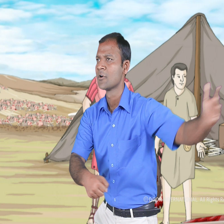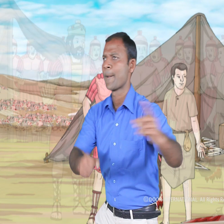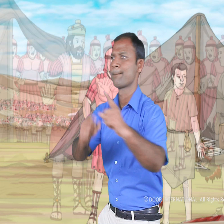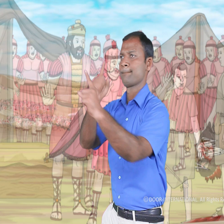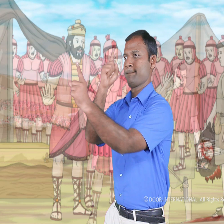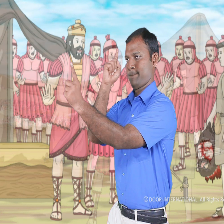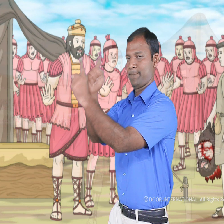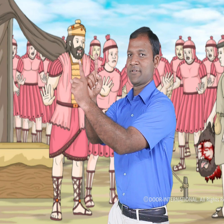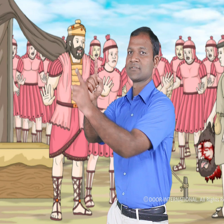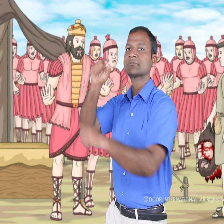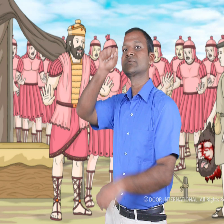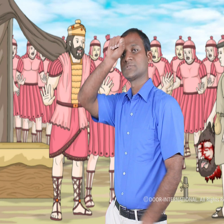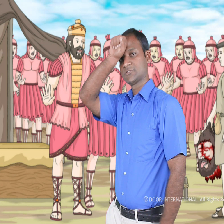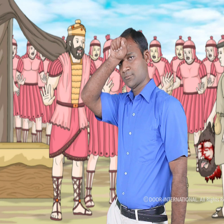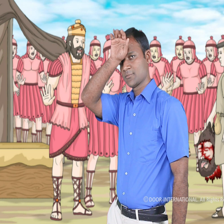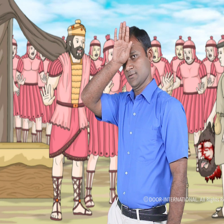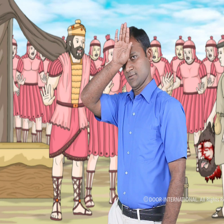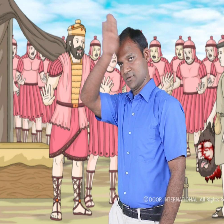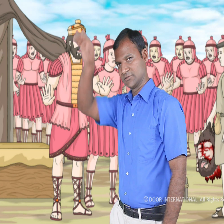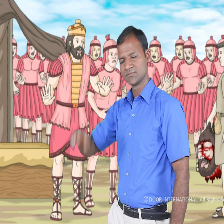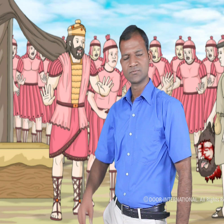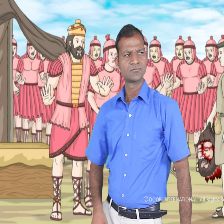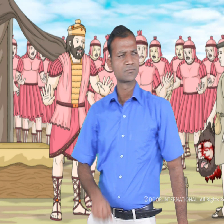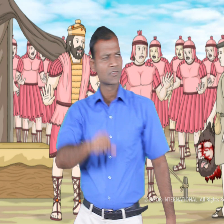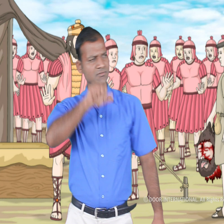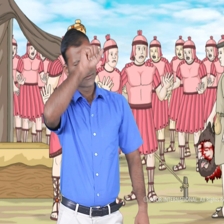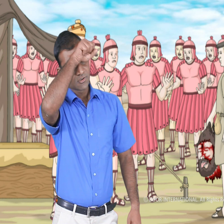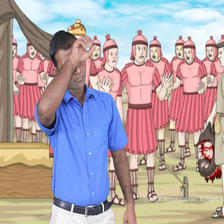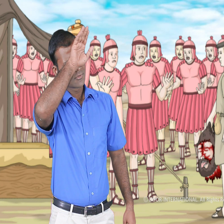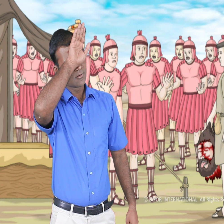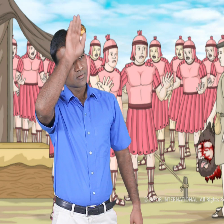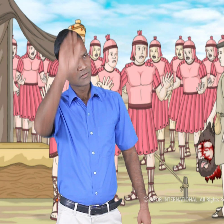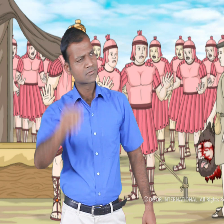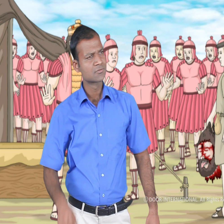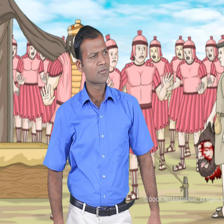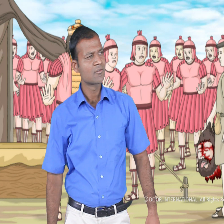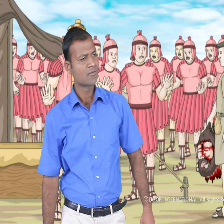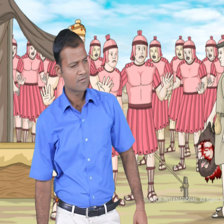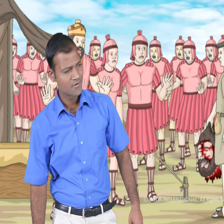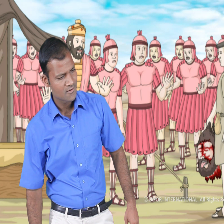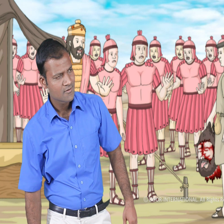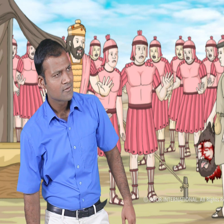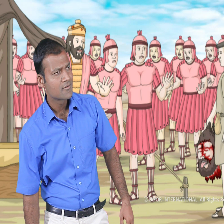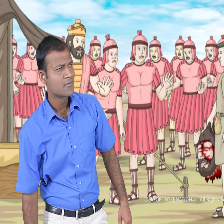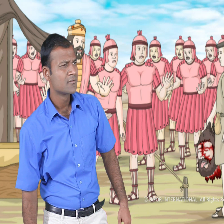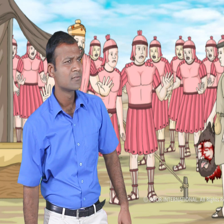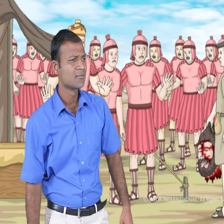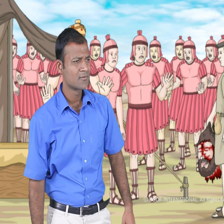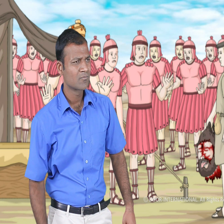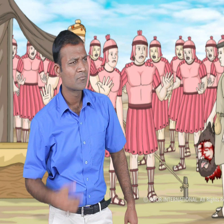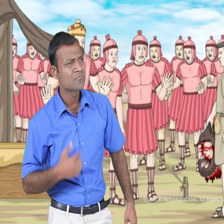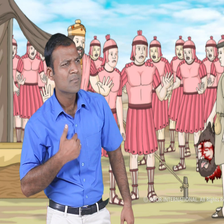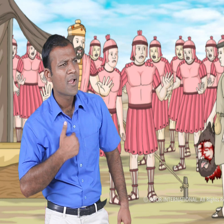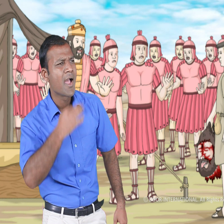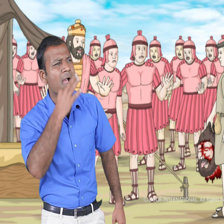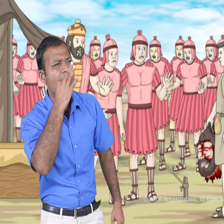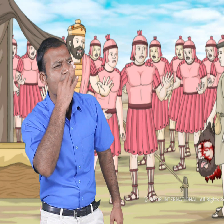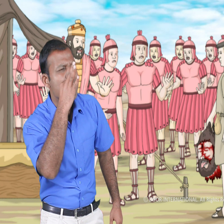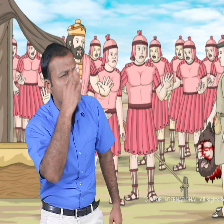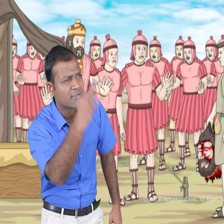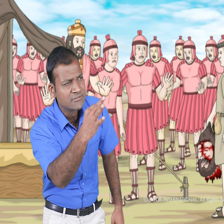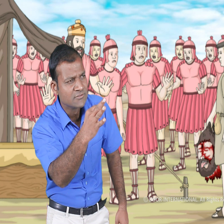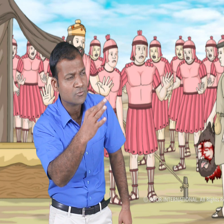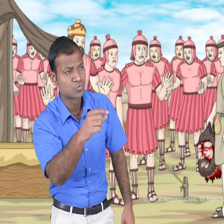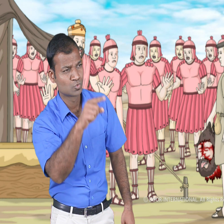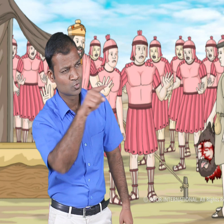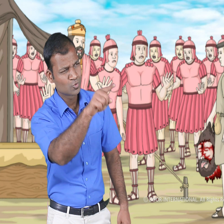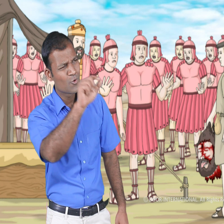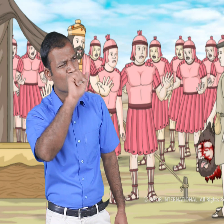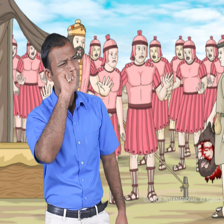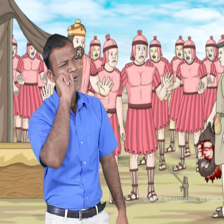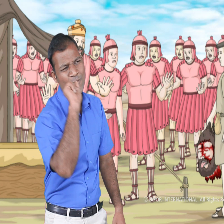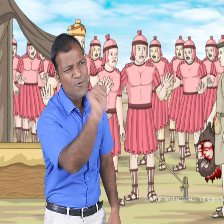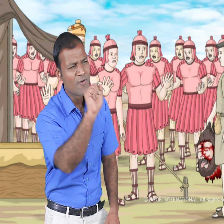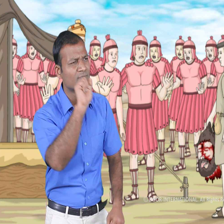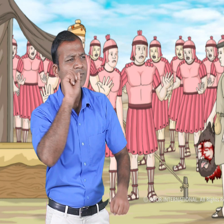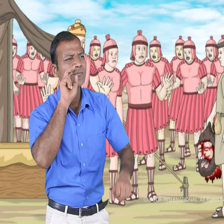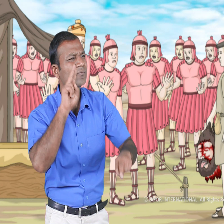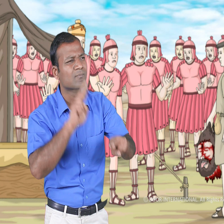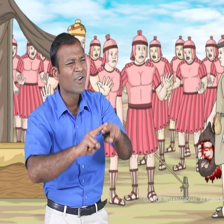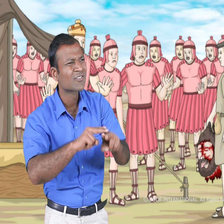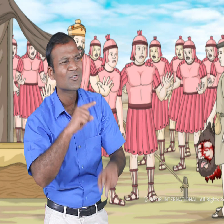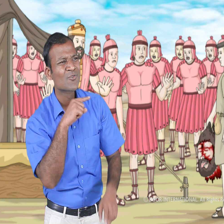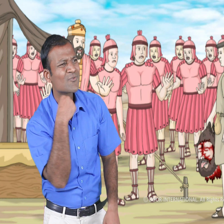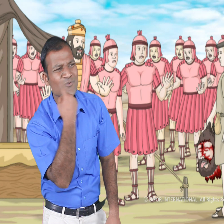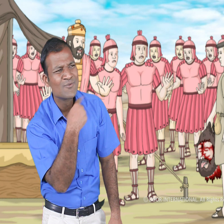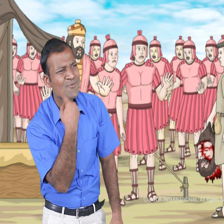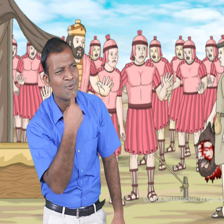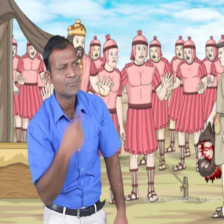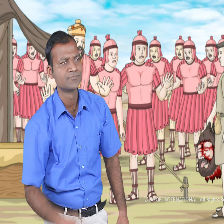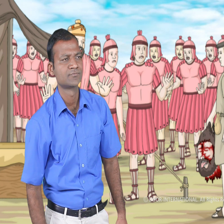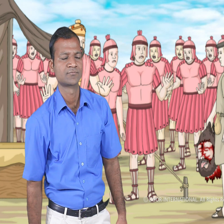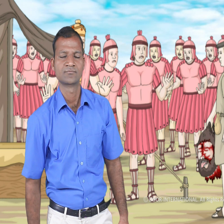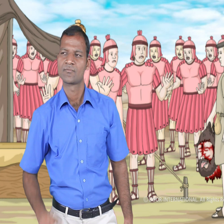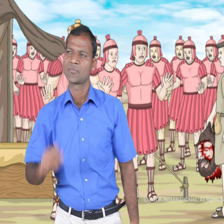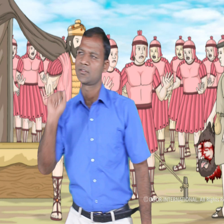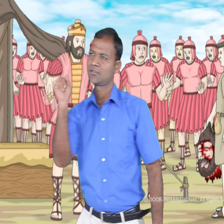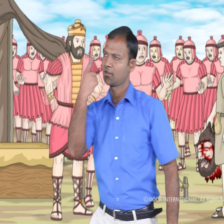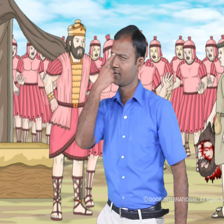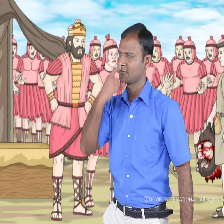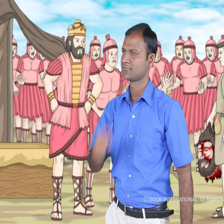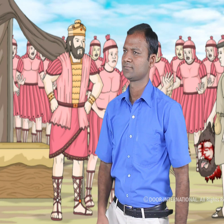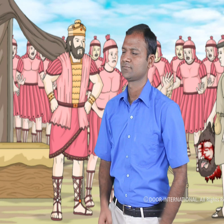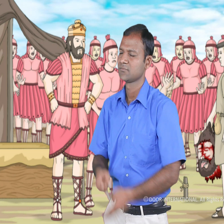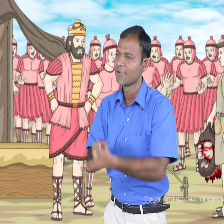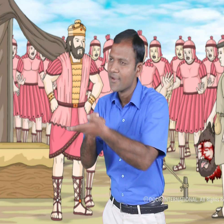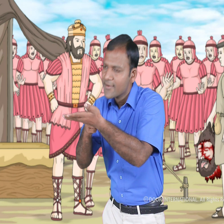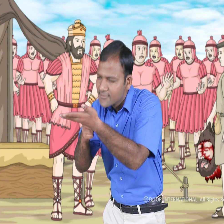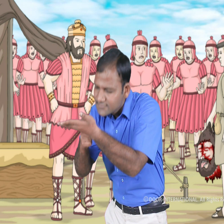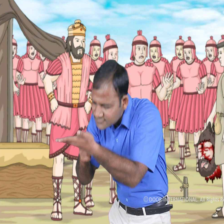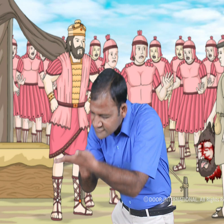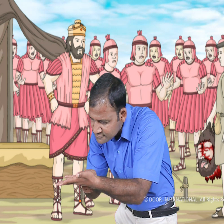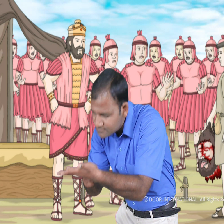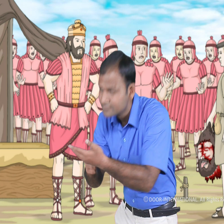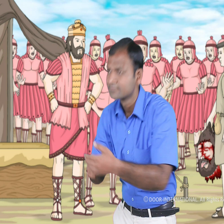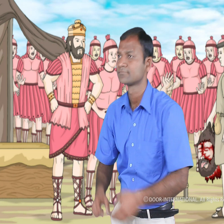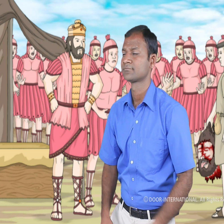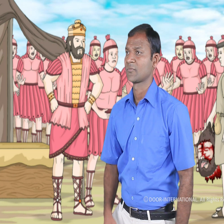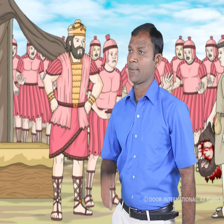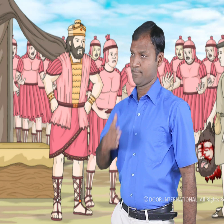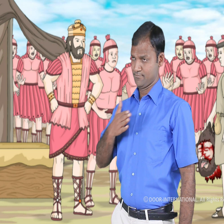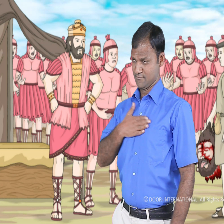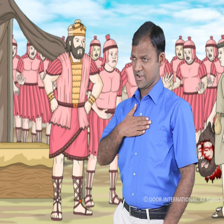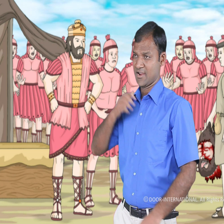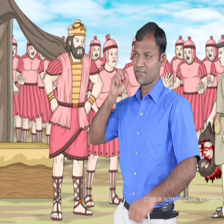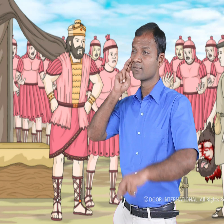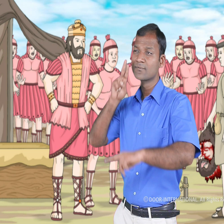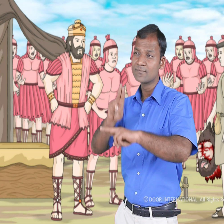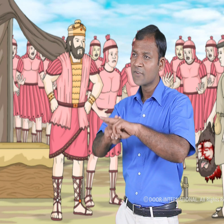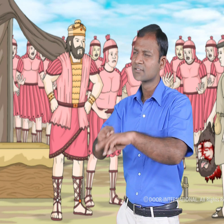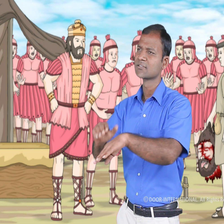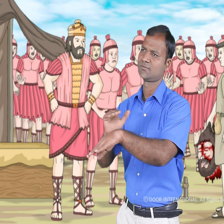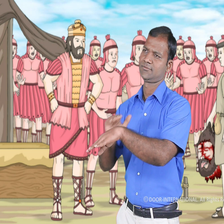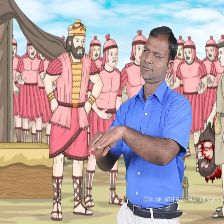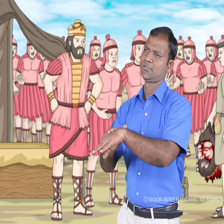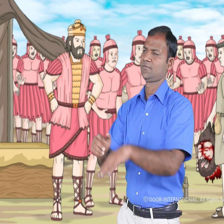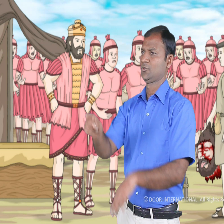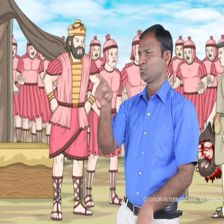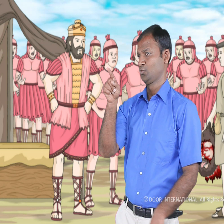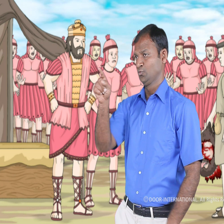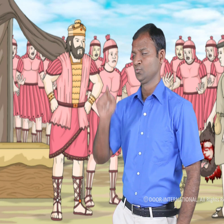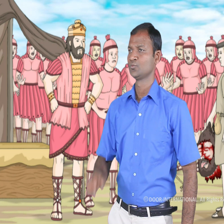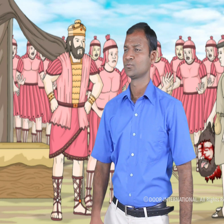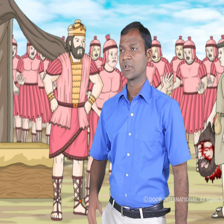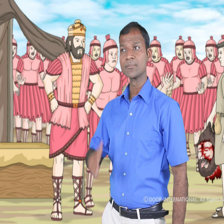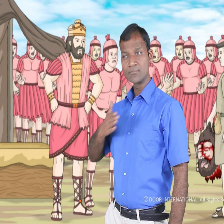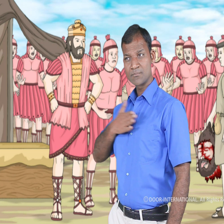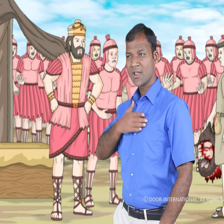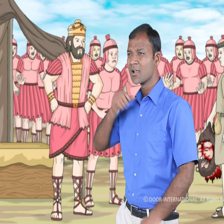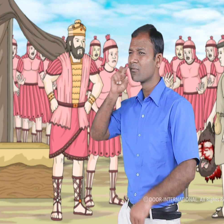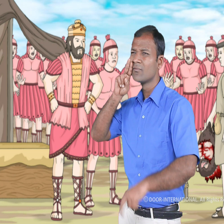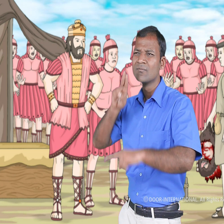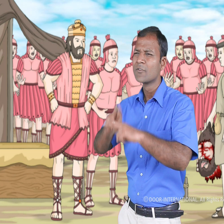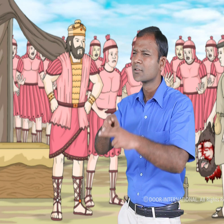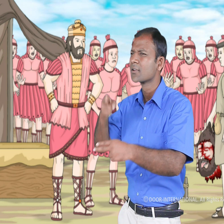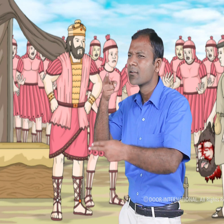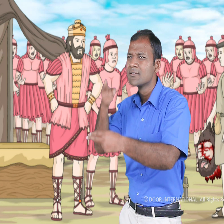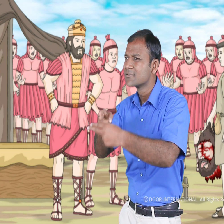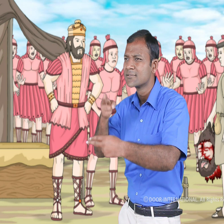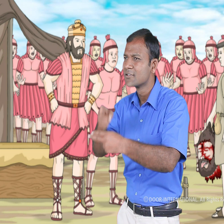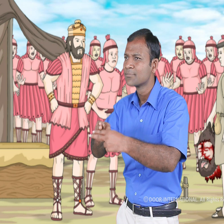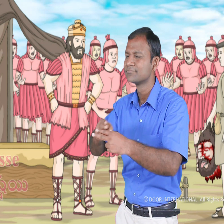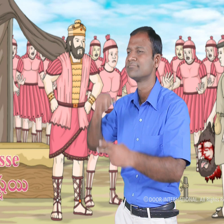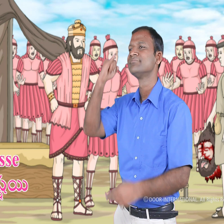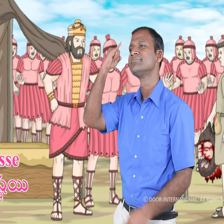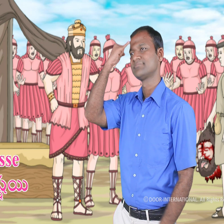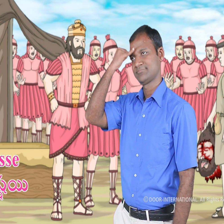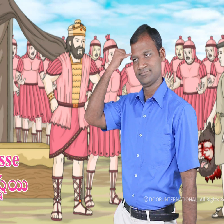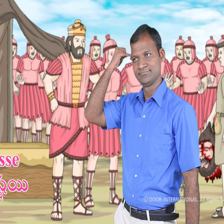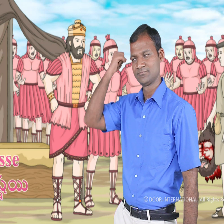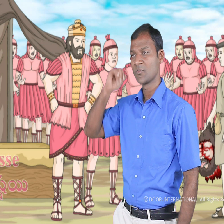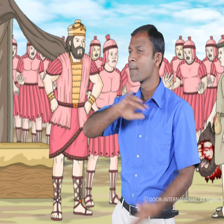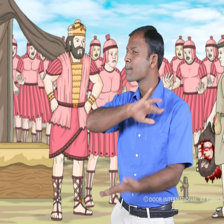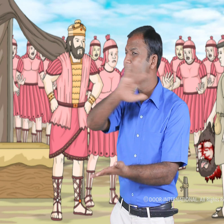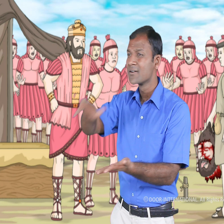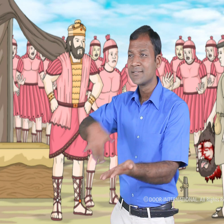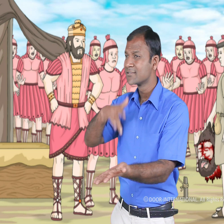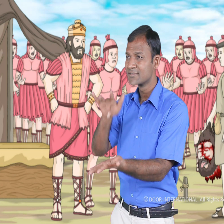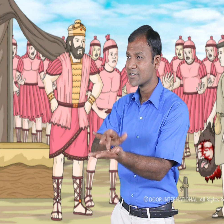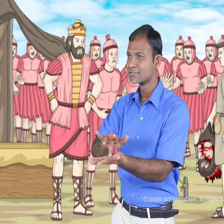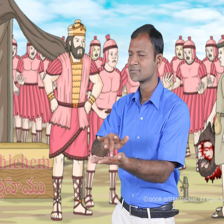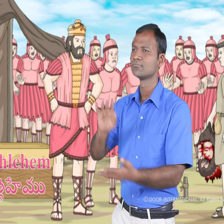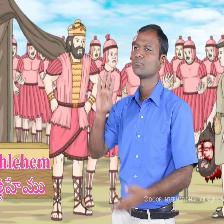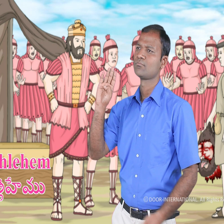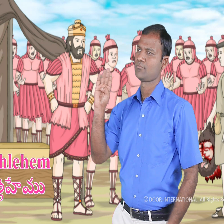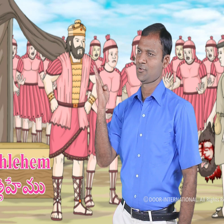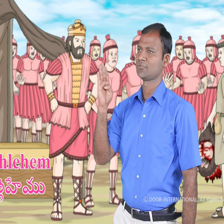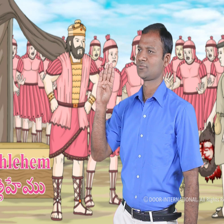So when David returned from killing the Philistine, still holding his head in his hand, Abner took him and brought him before Saul. “Whose son are you, young man?”